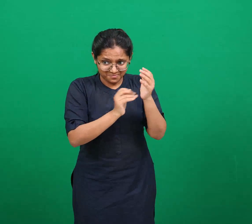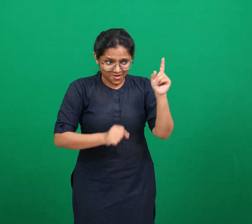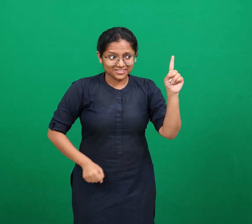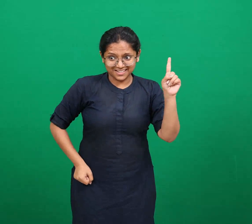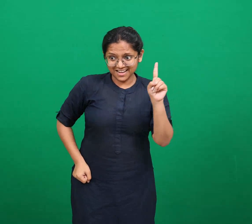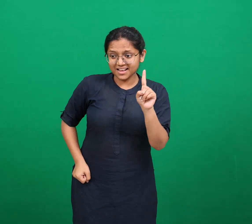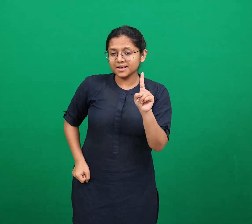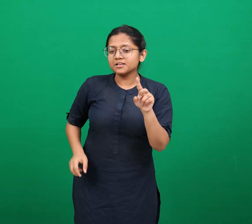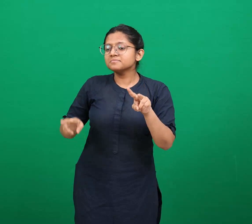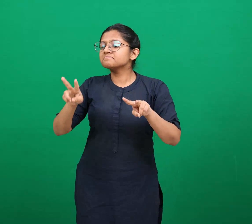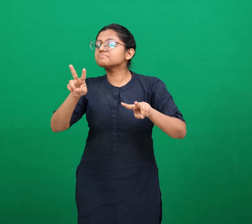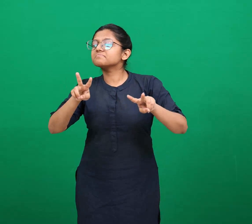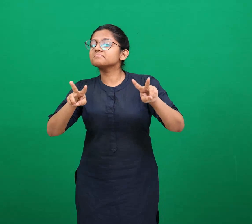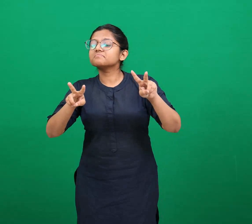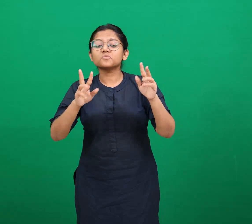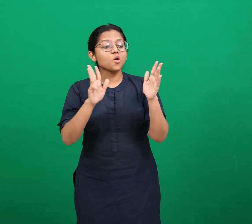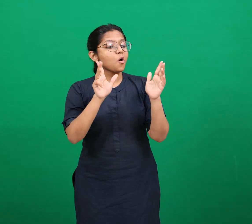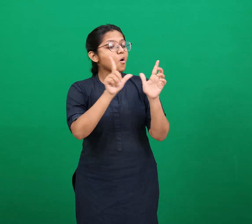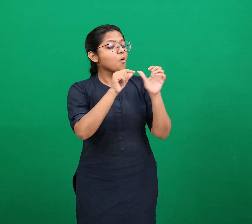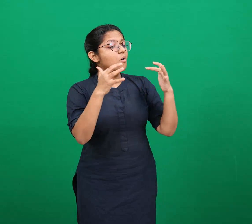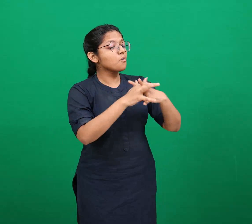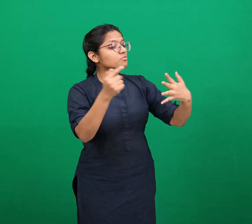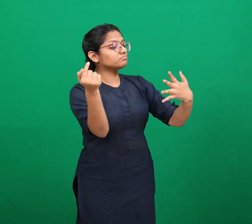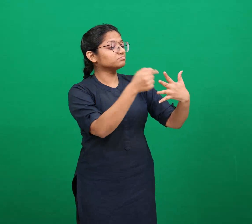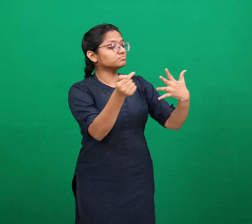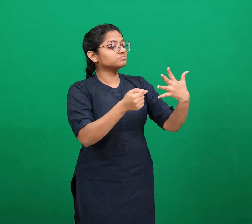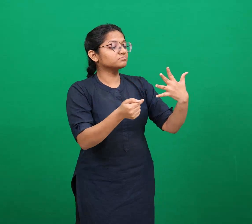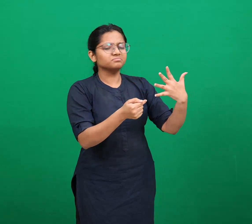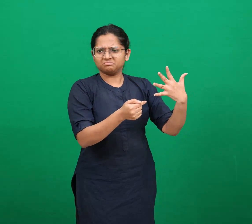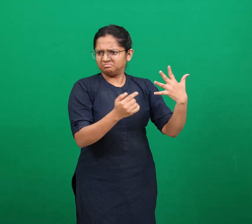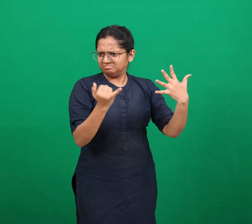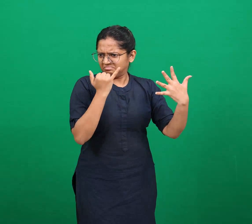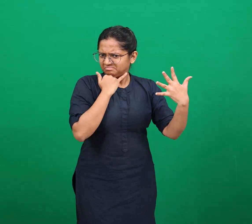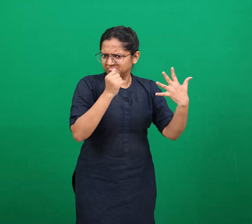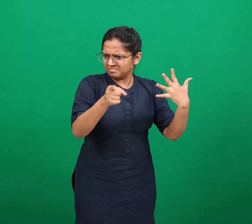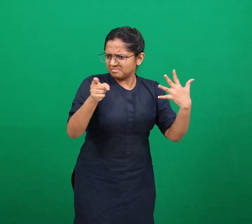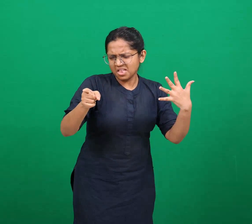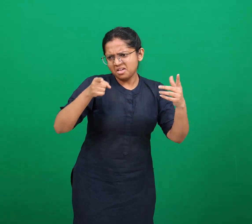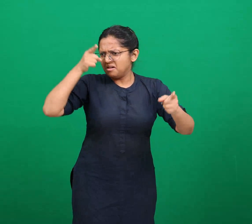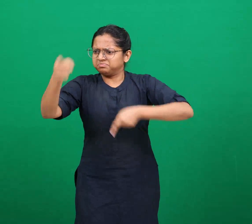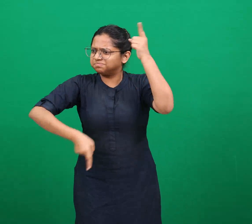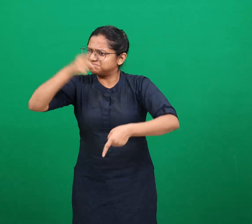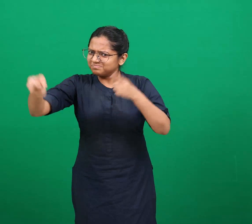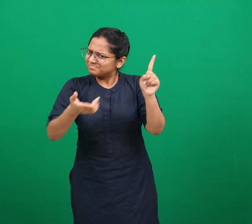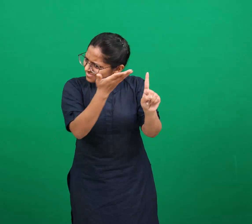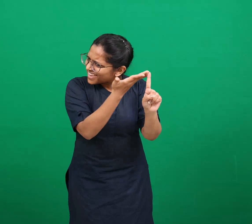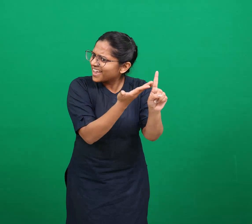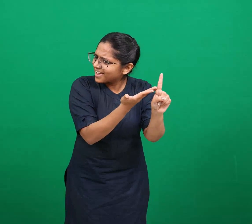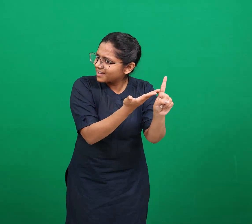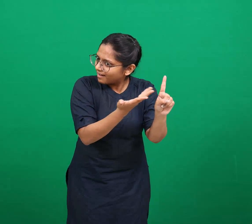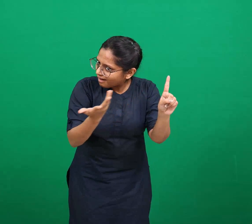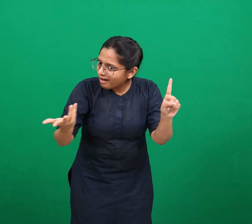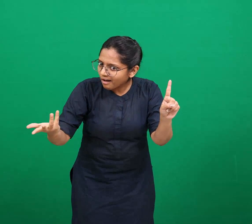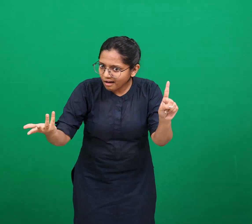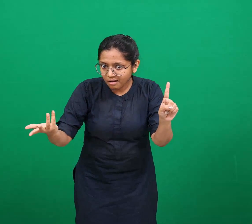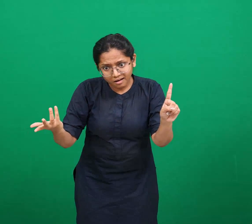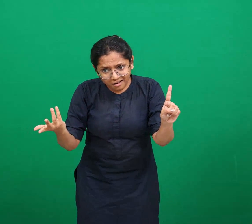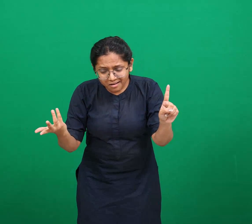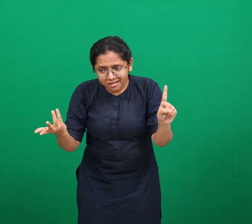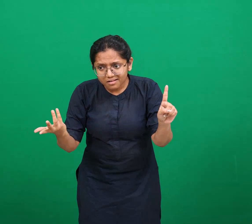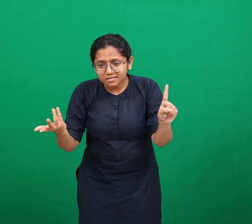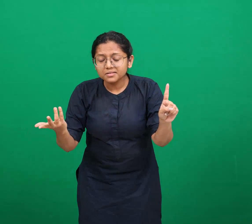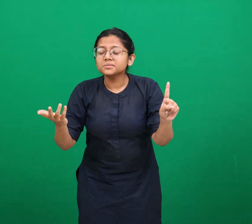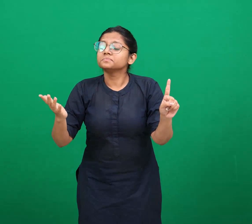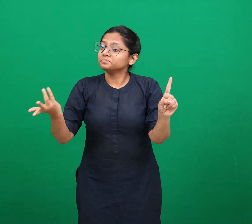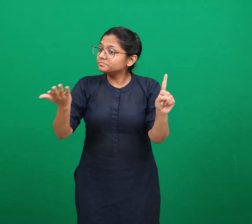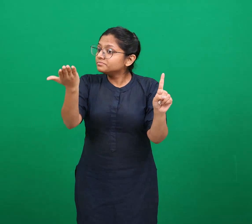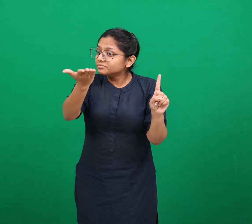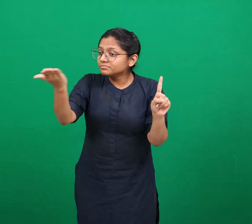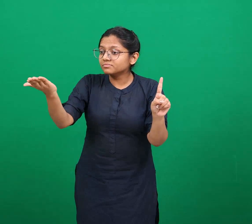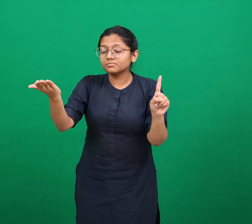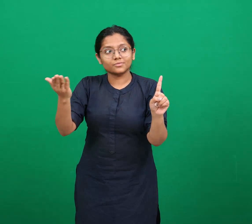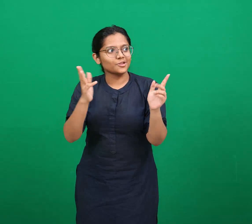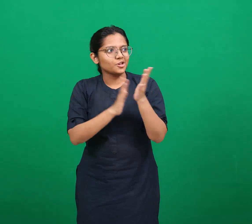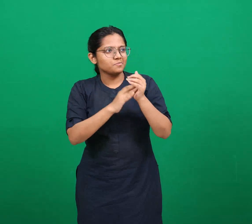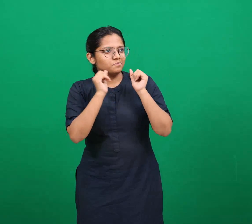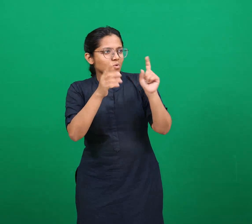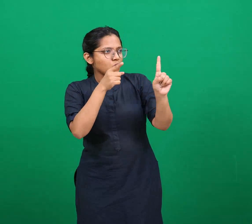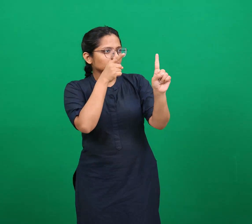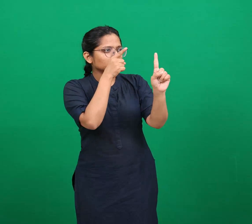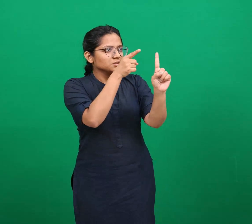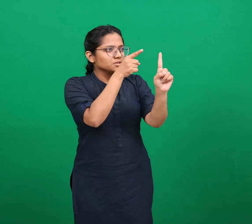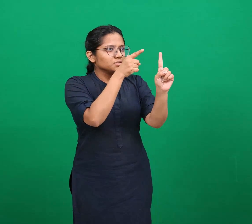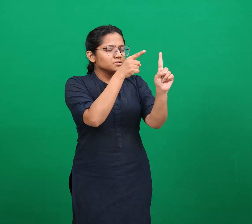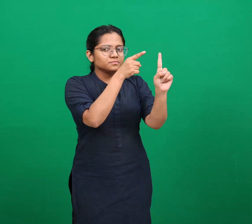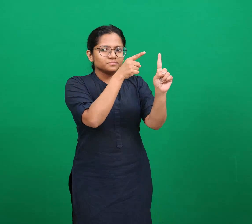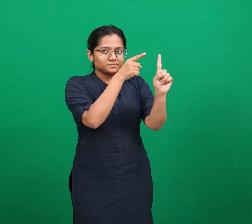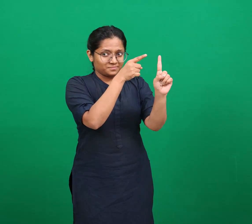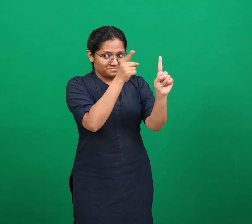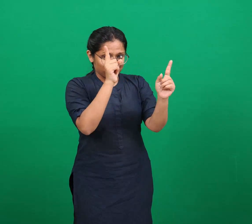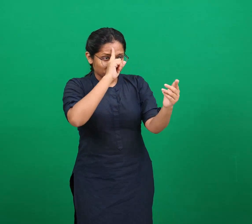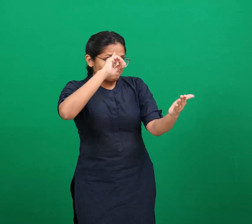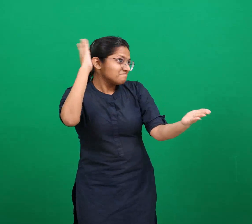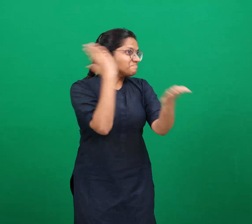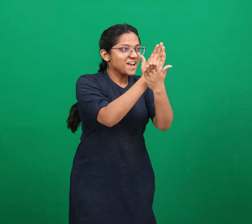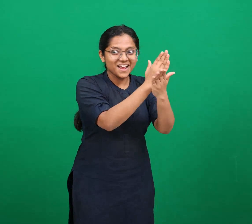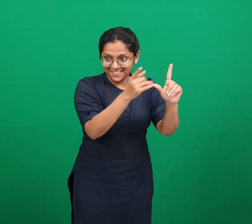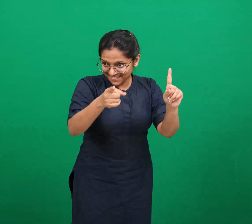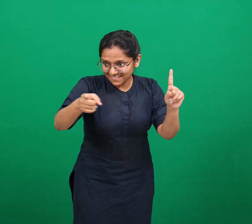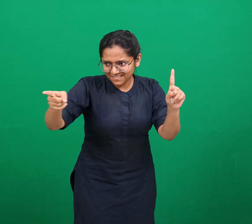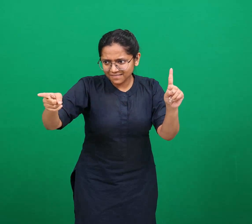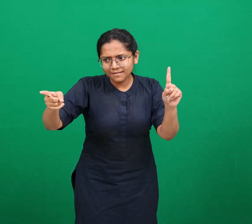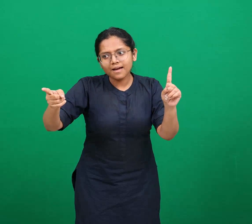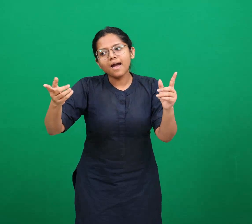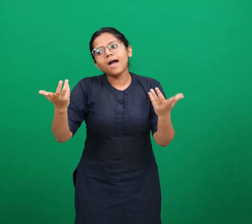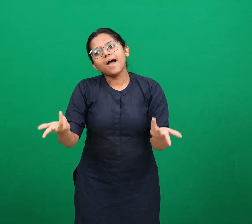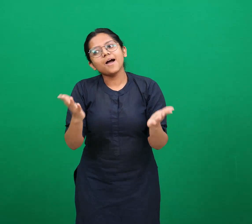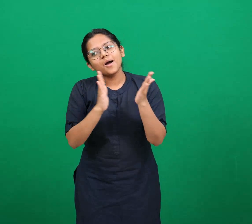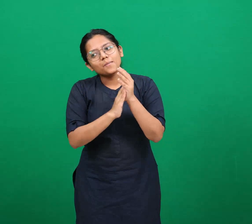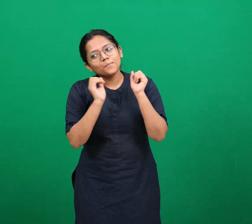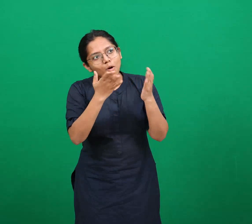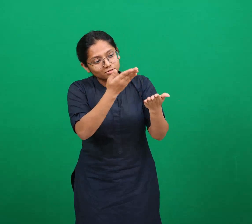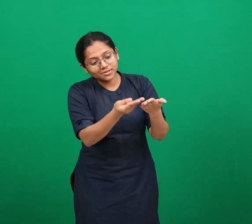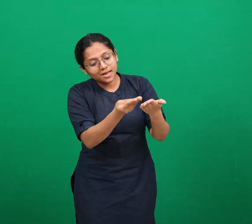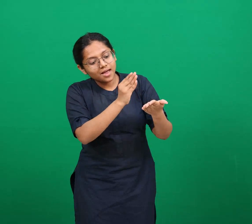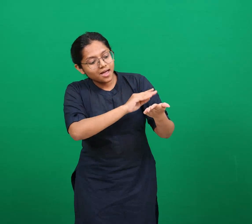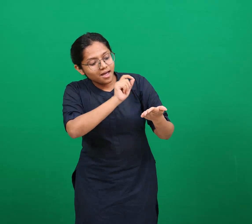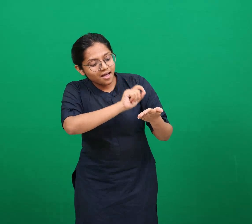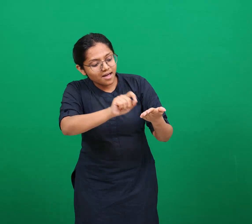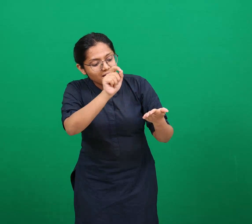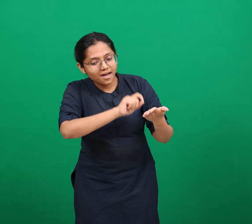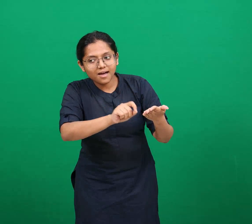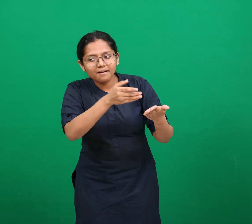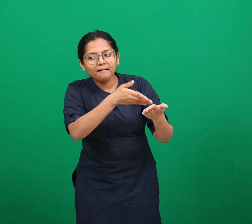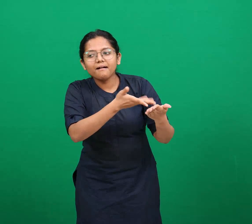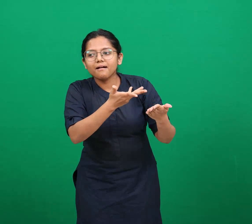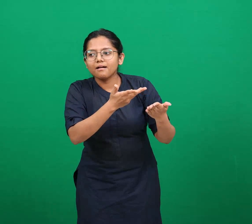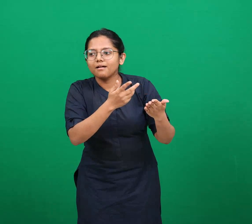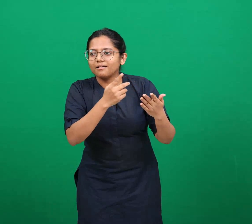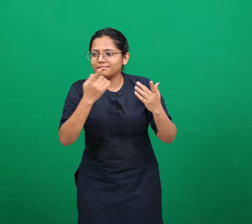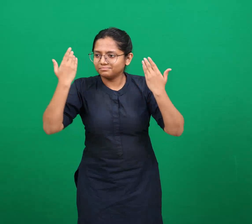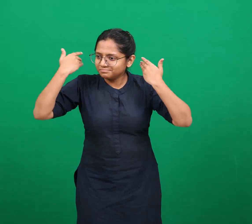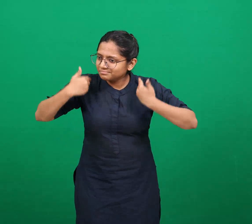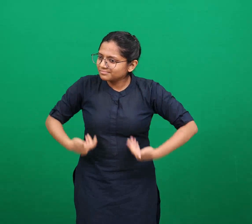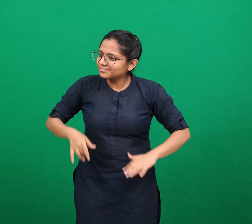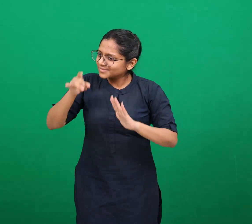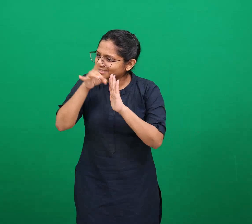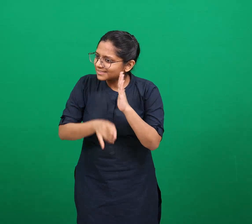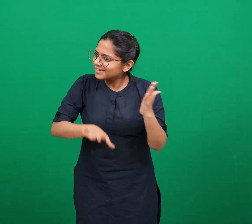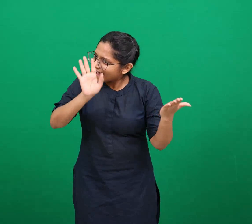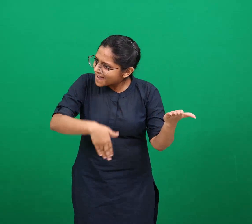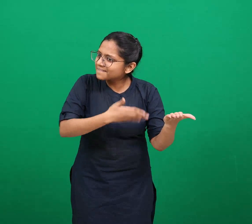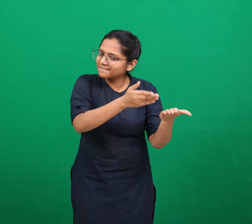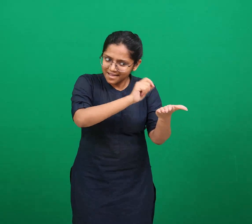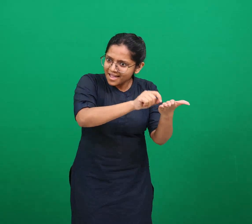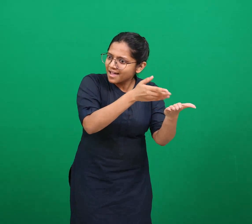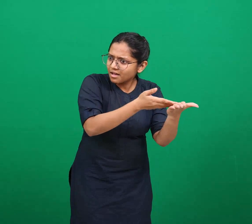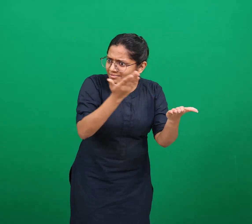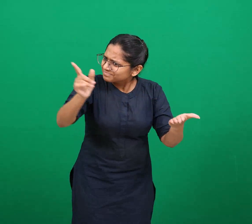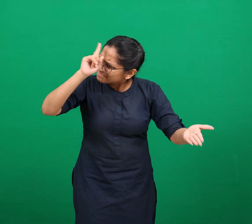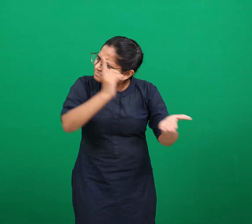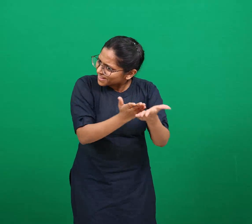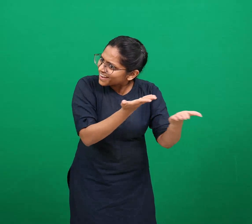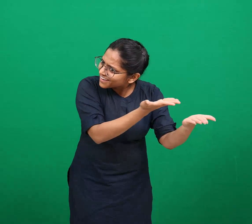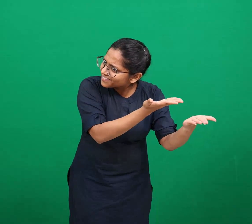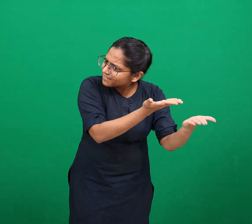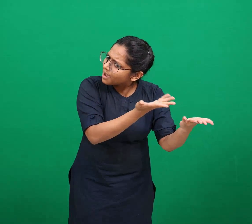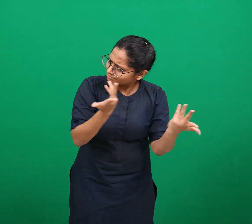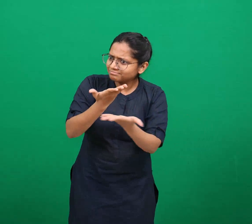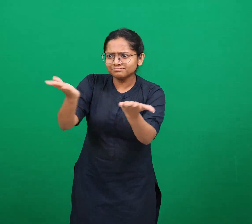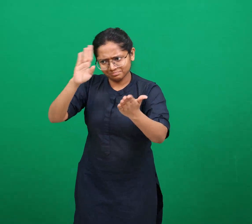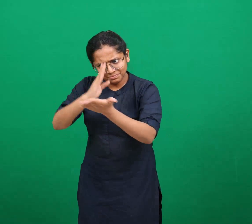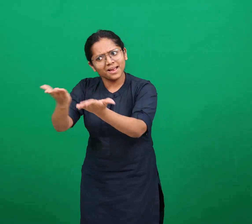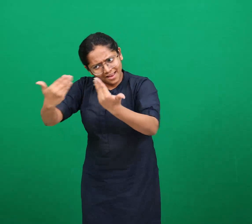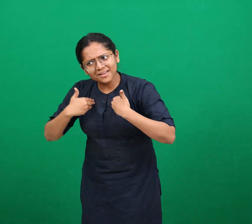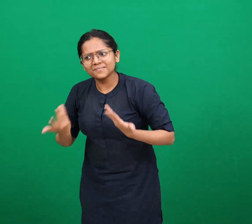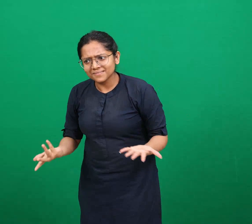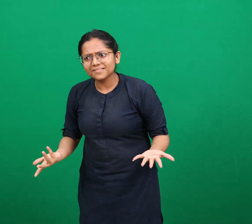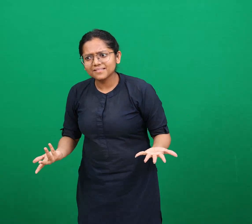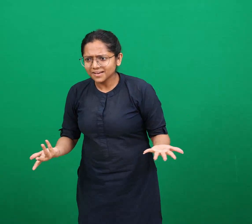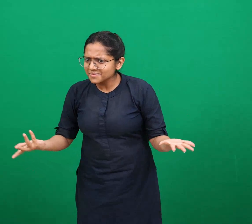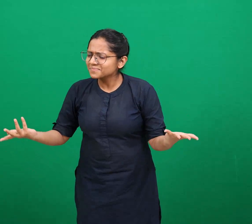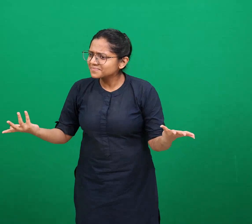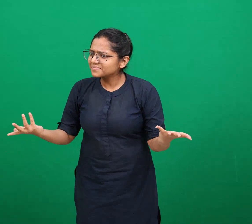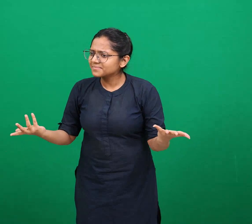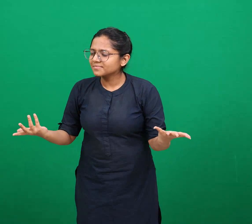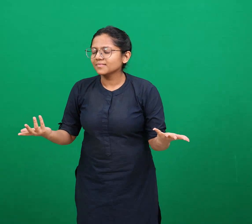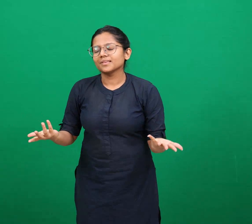If you had believed Moses, you would believe Me, because he wrote about Me.